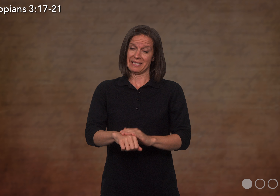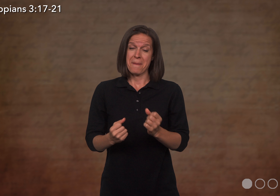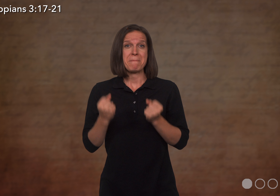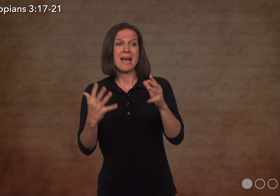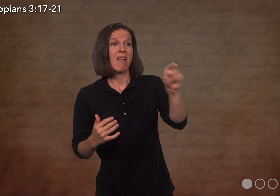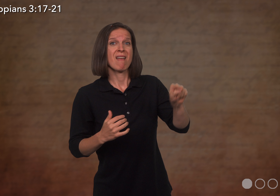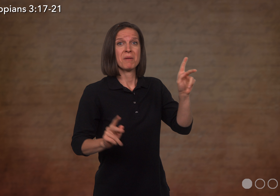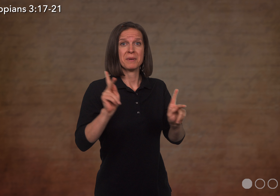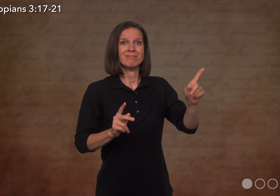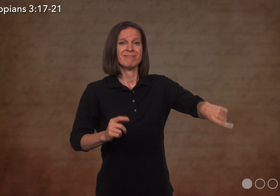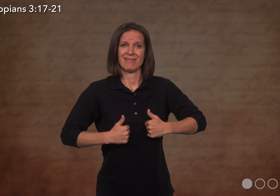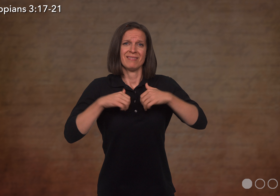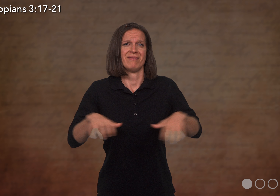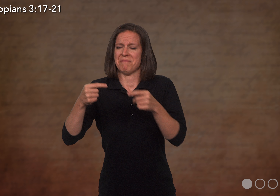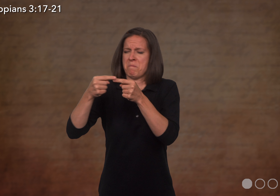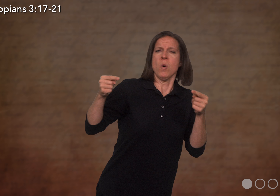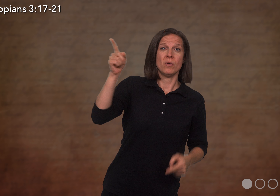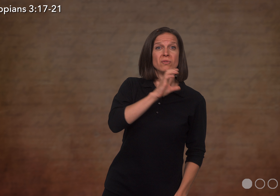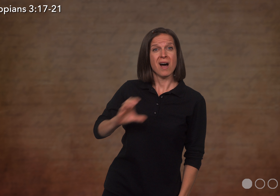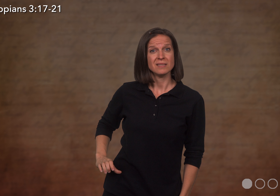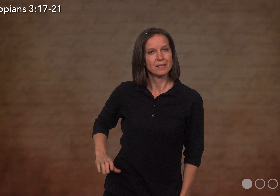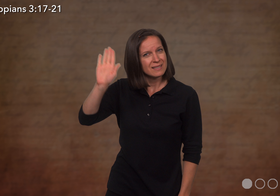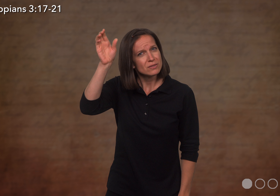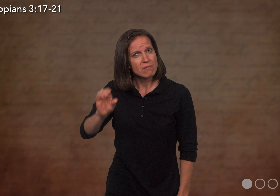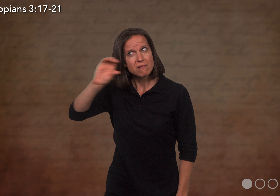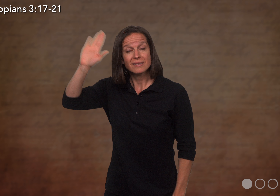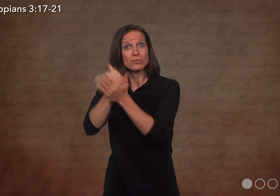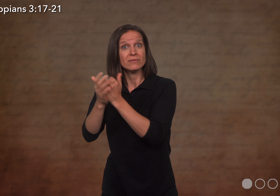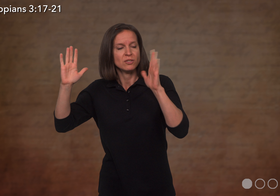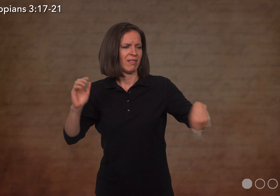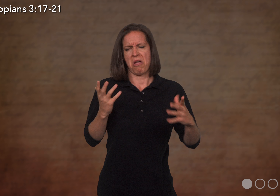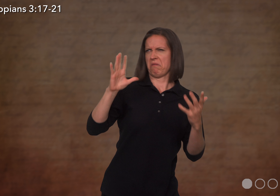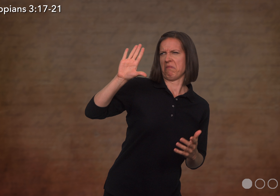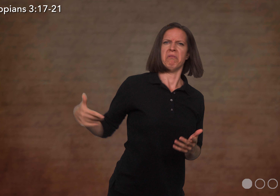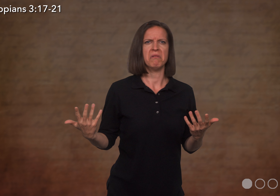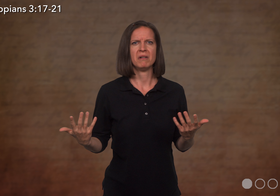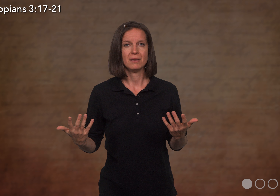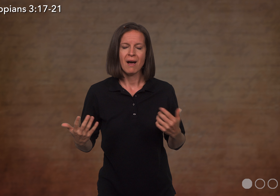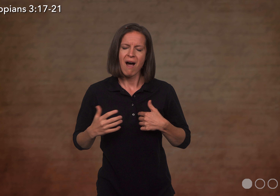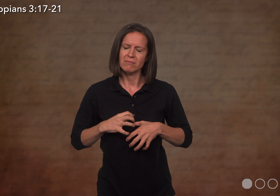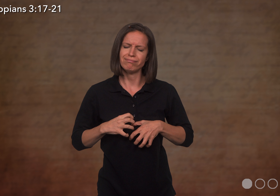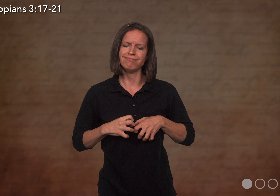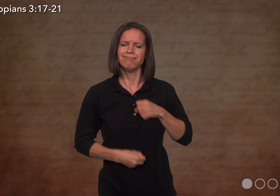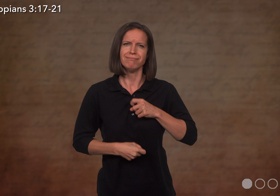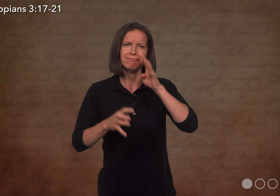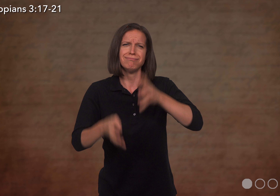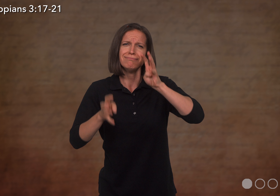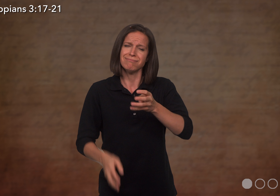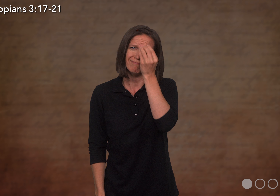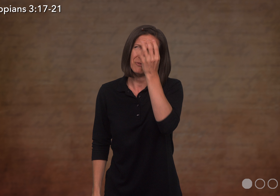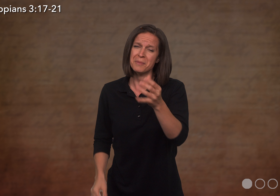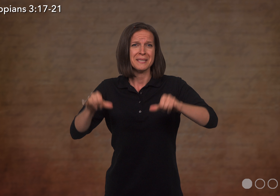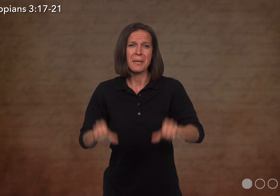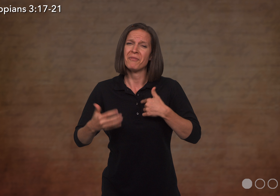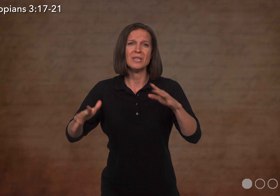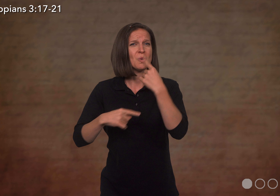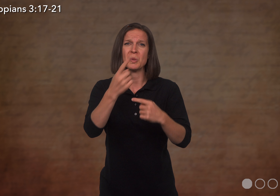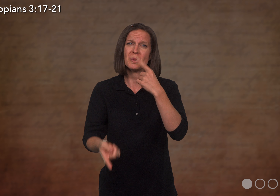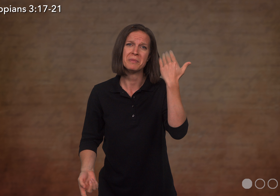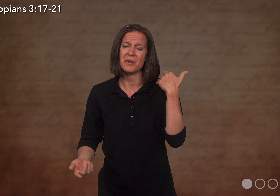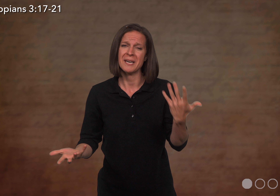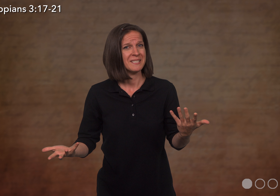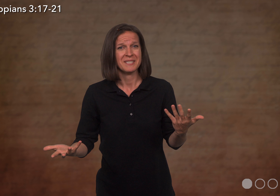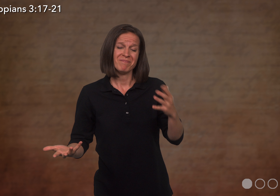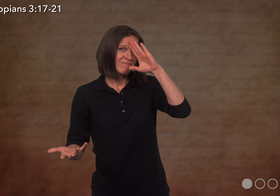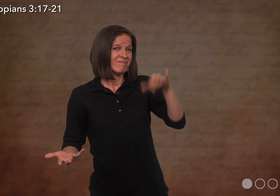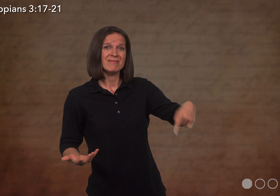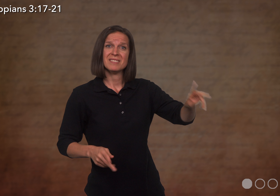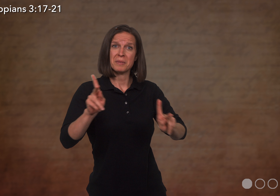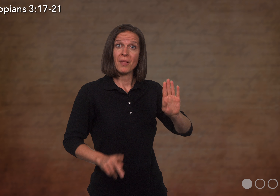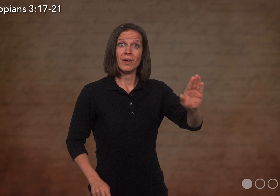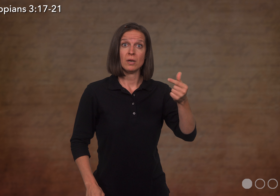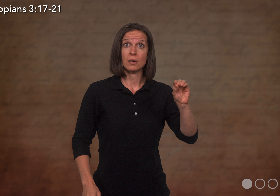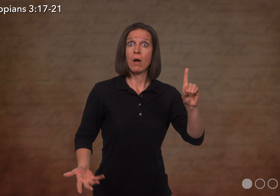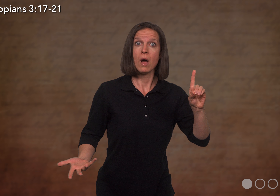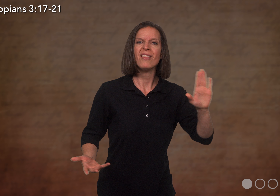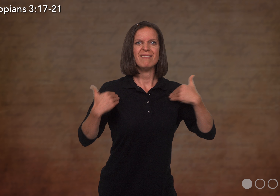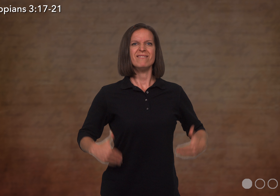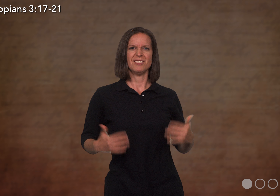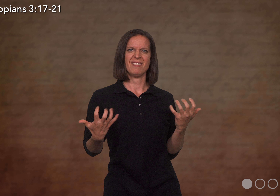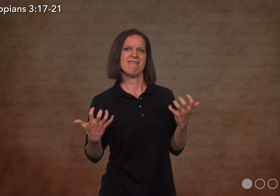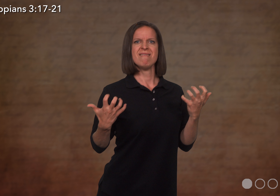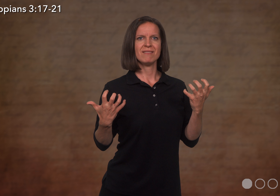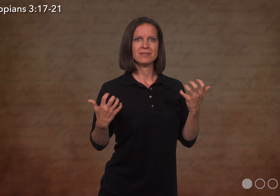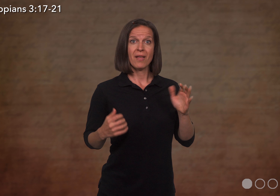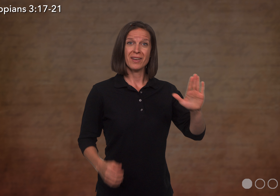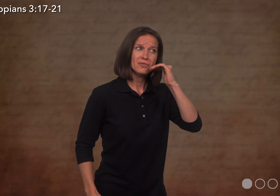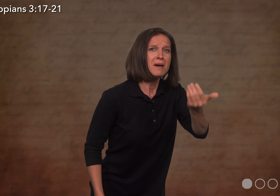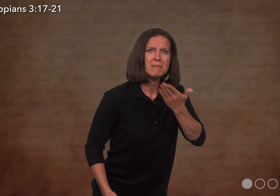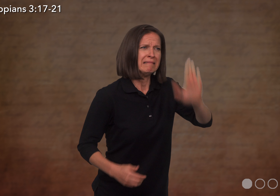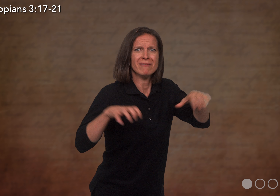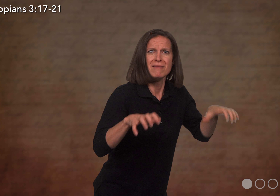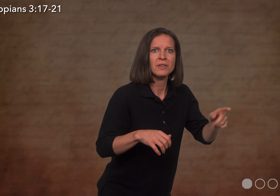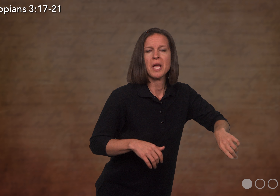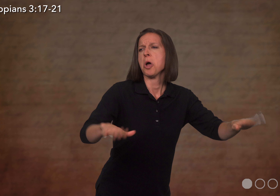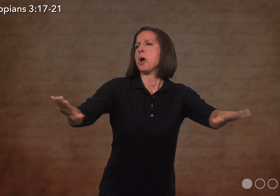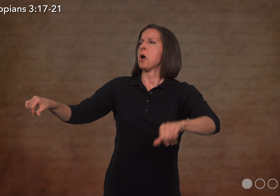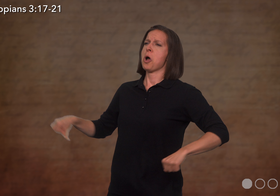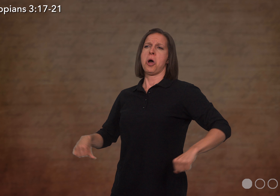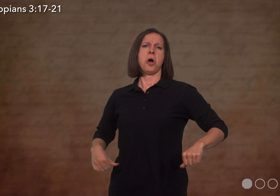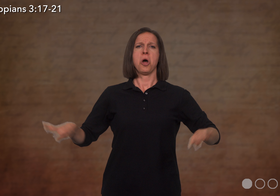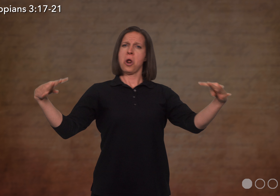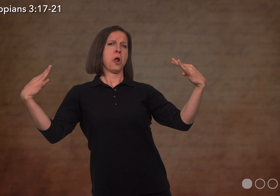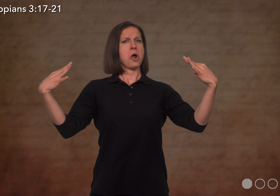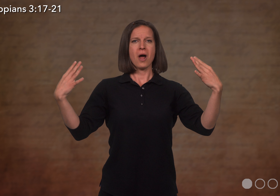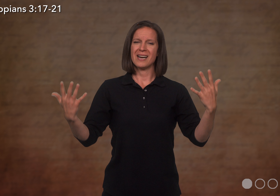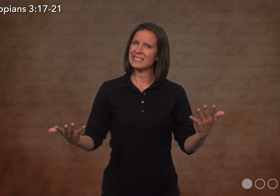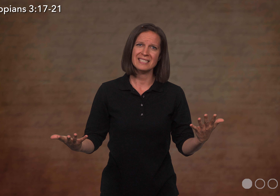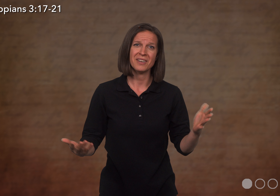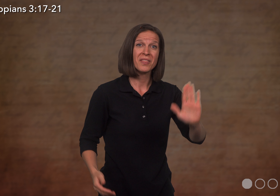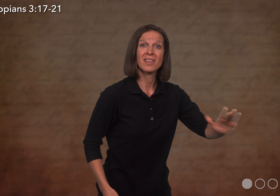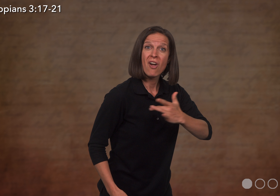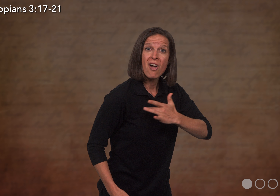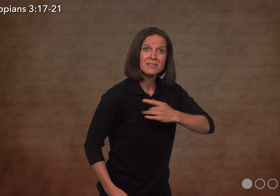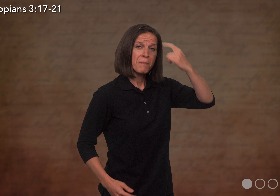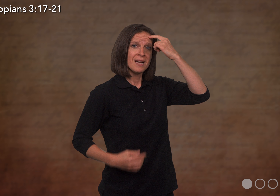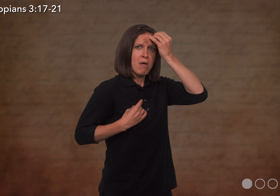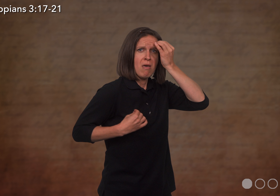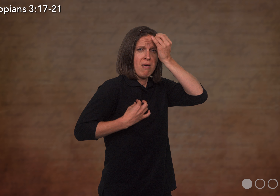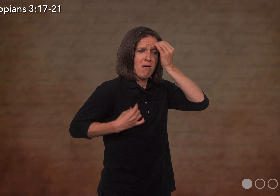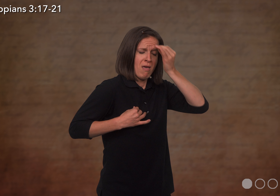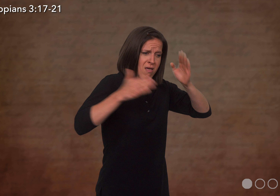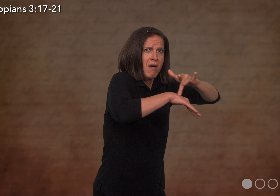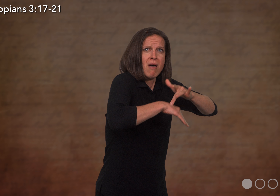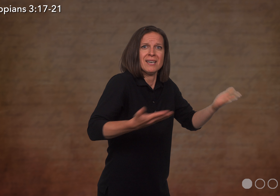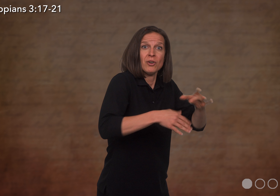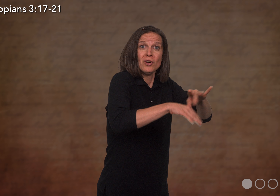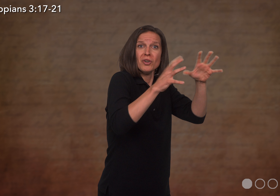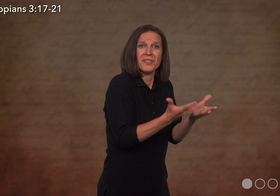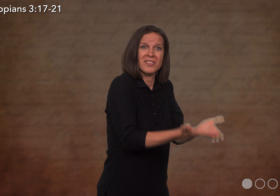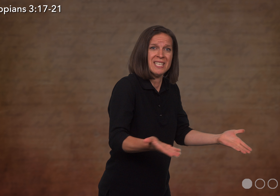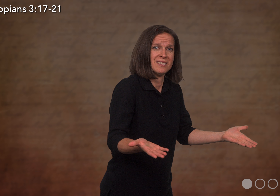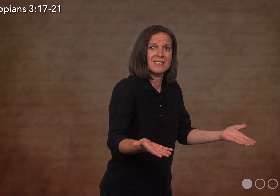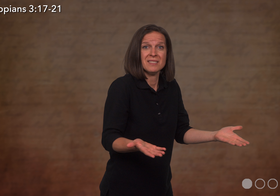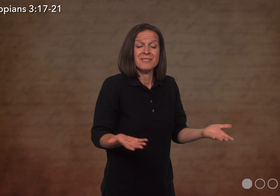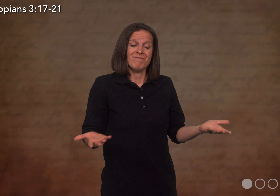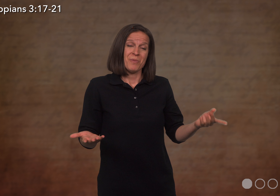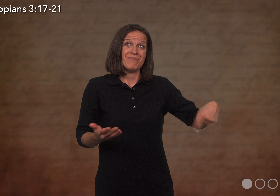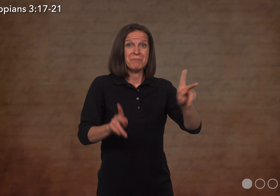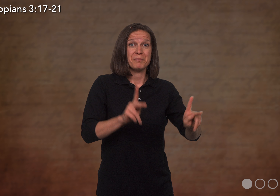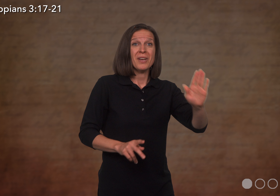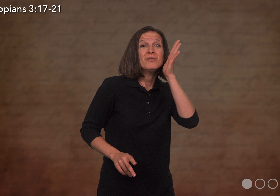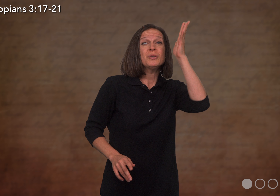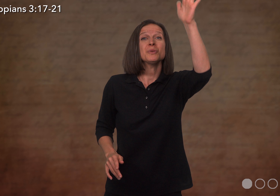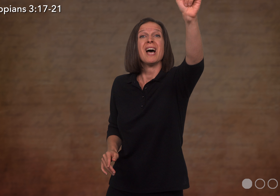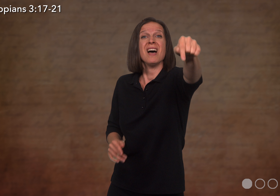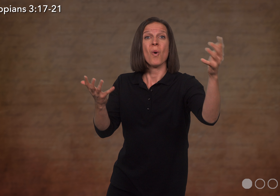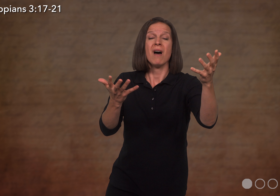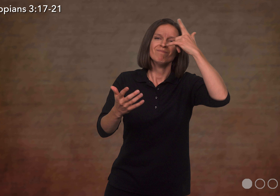For as I have often told you before, and now say again even with tears: Many live as enemies of the cross of Christ.